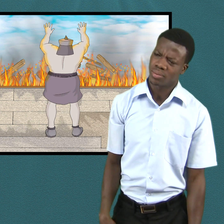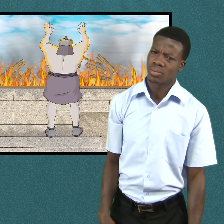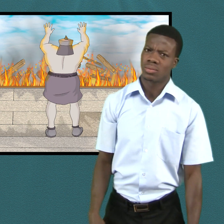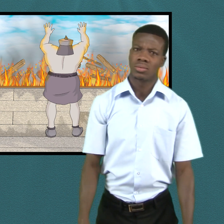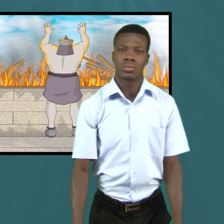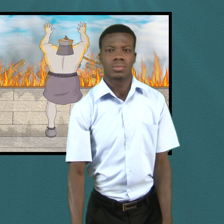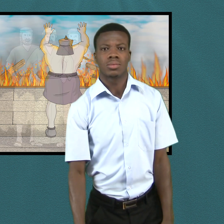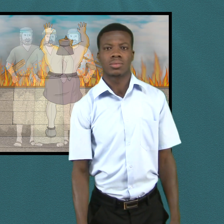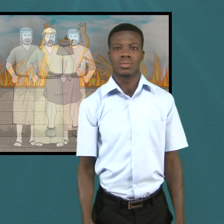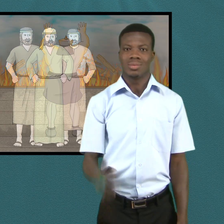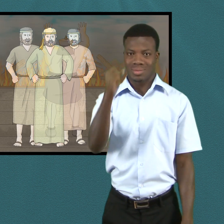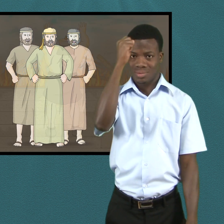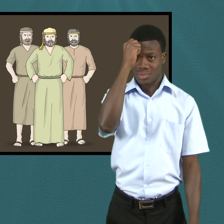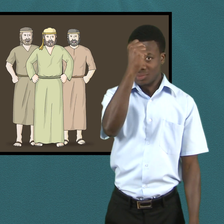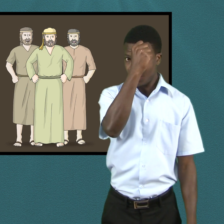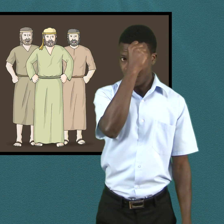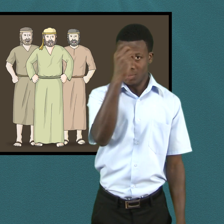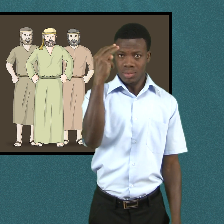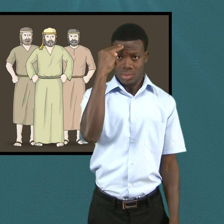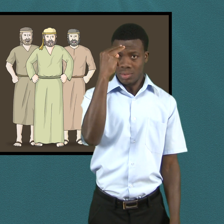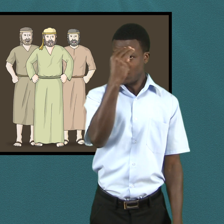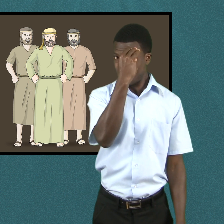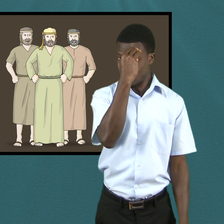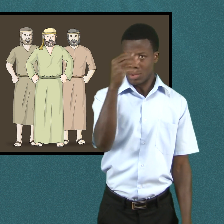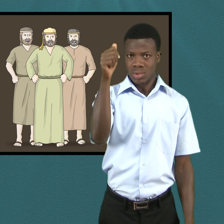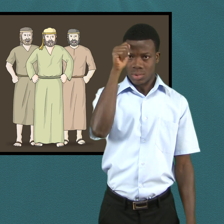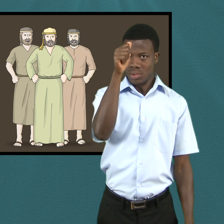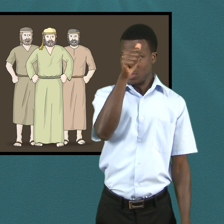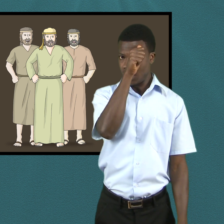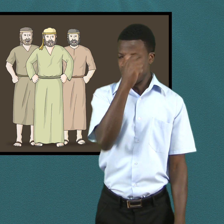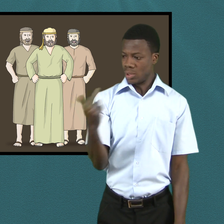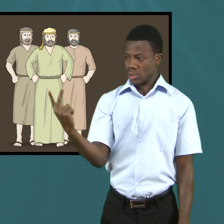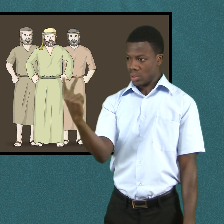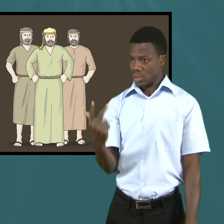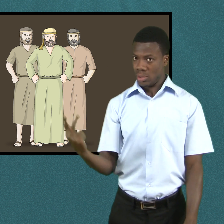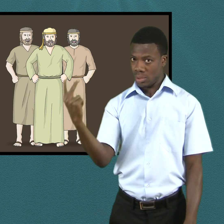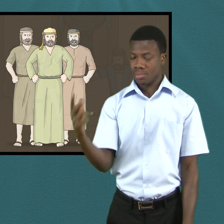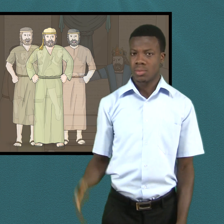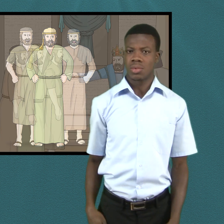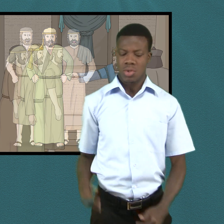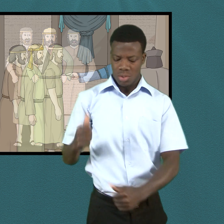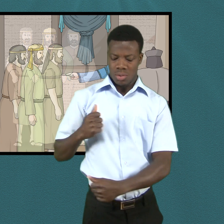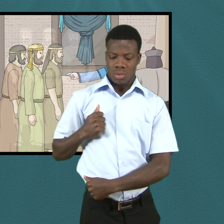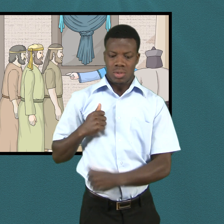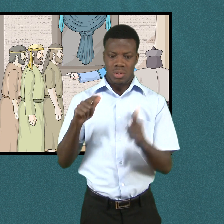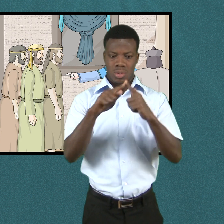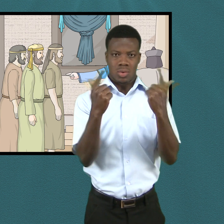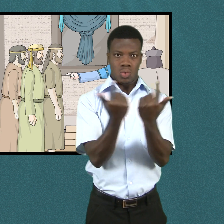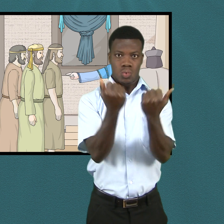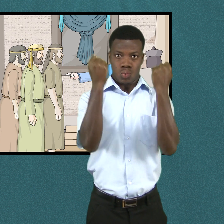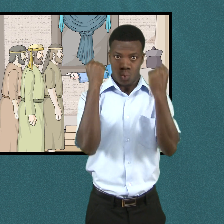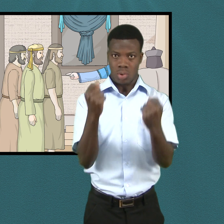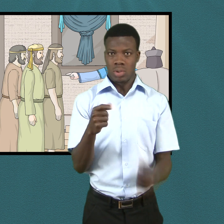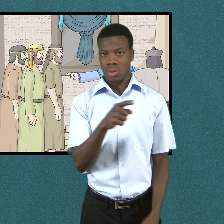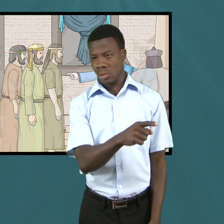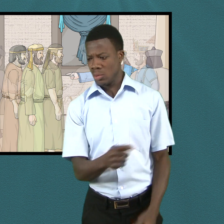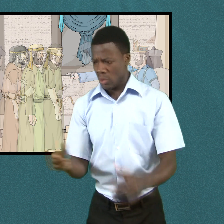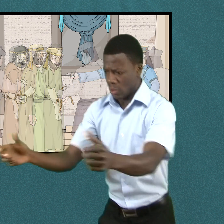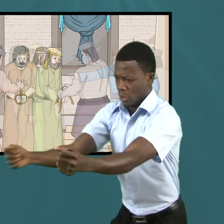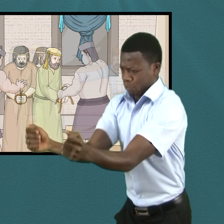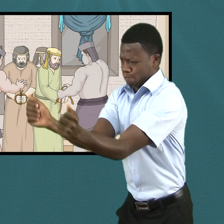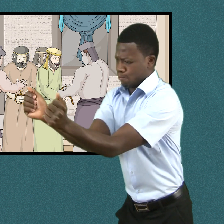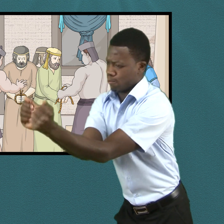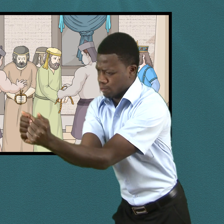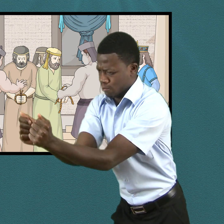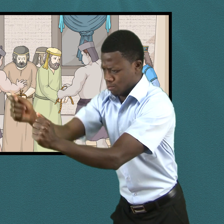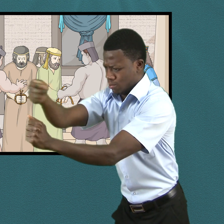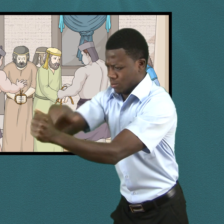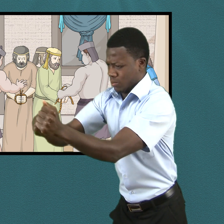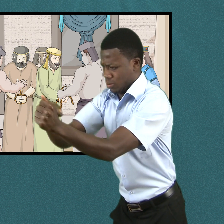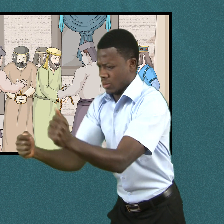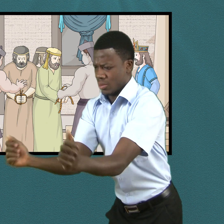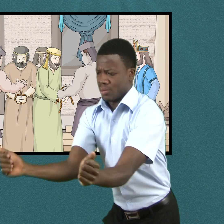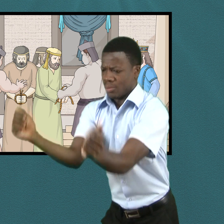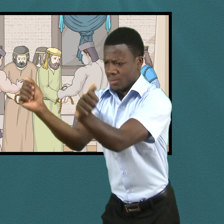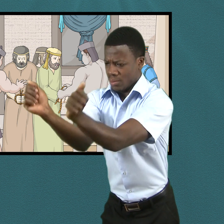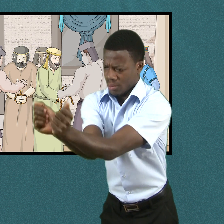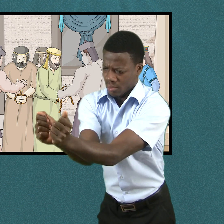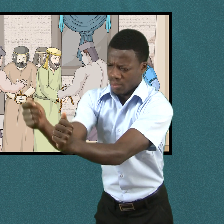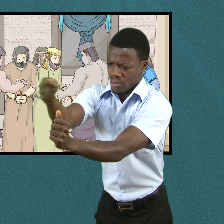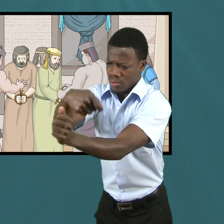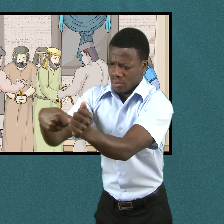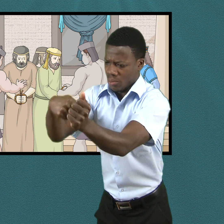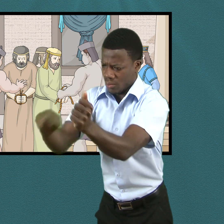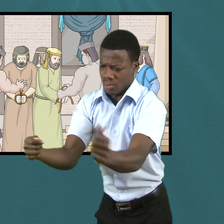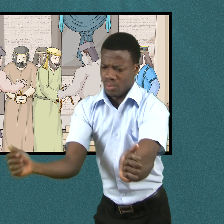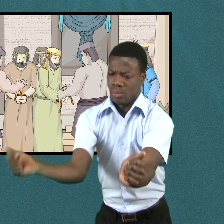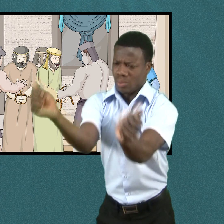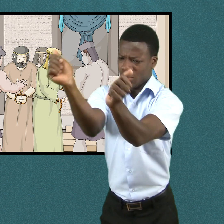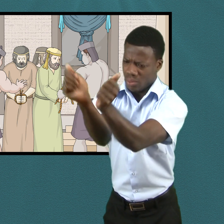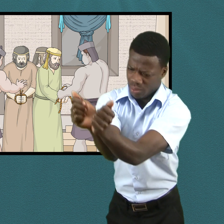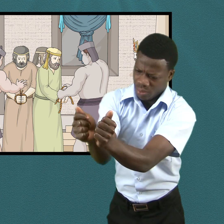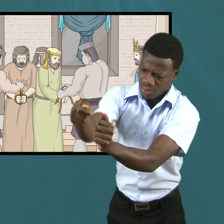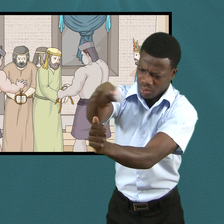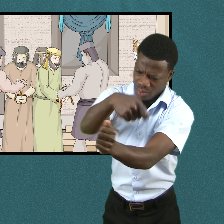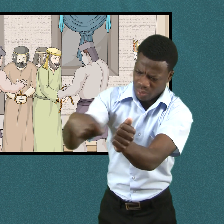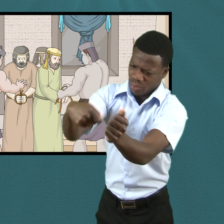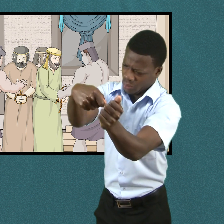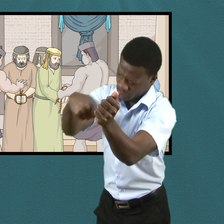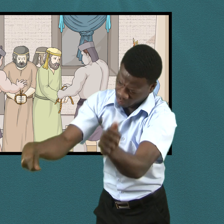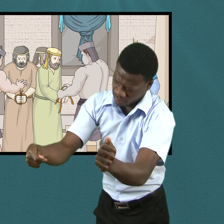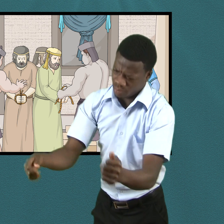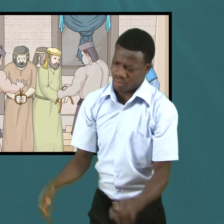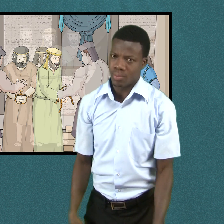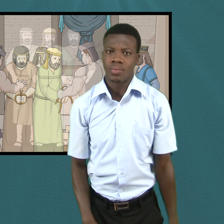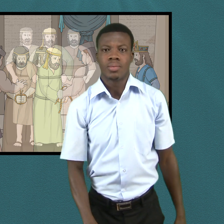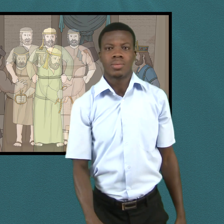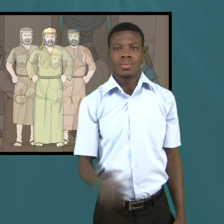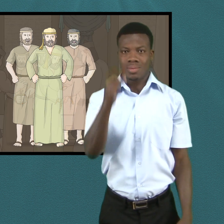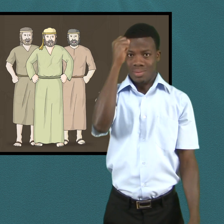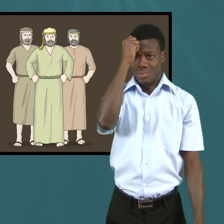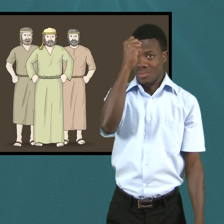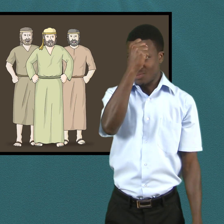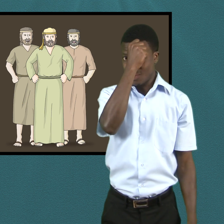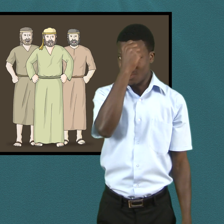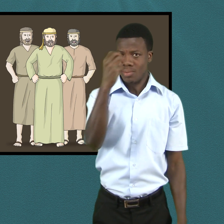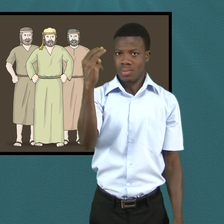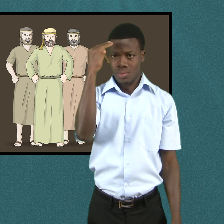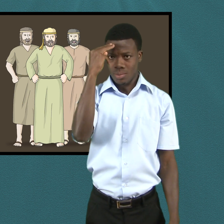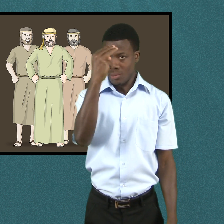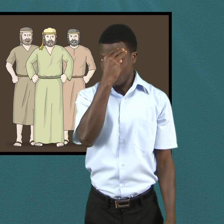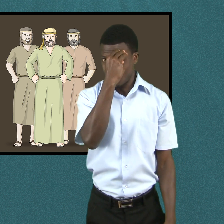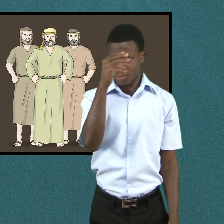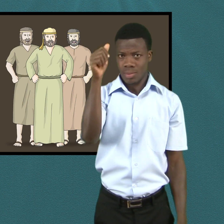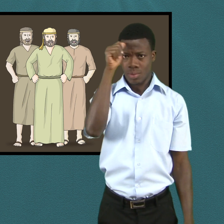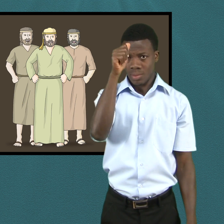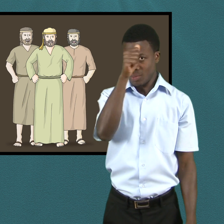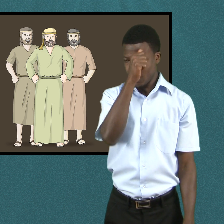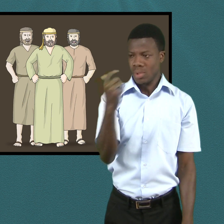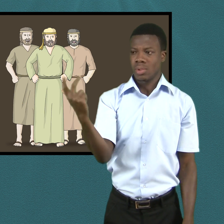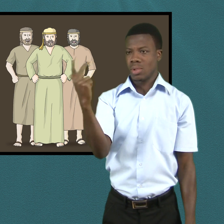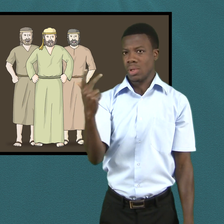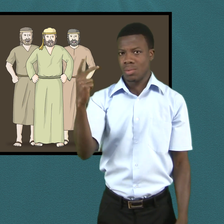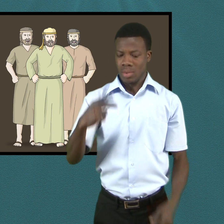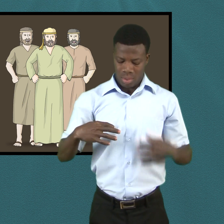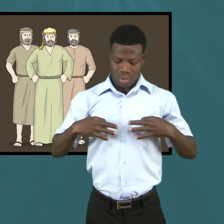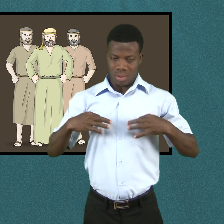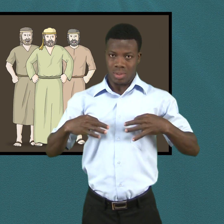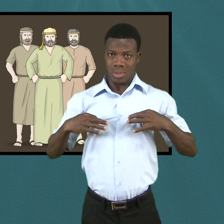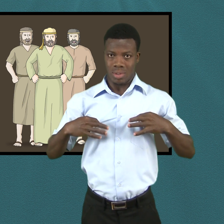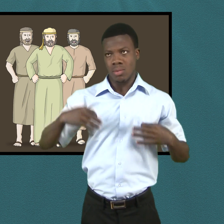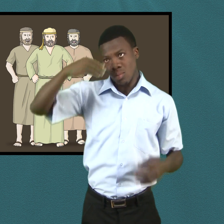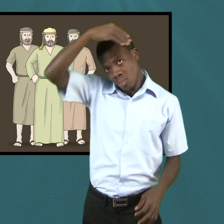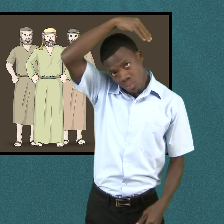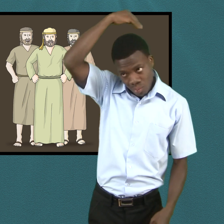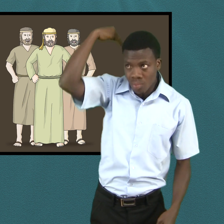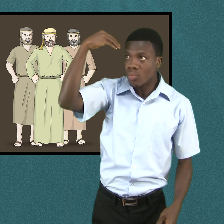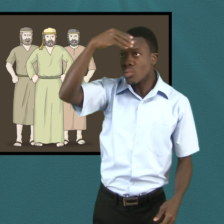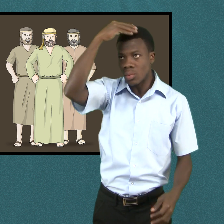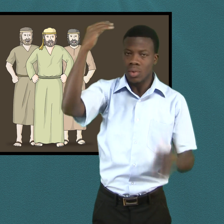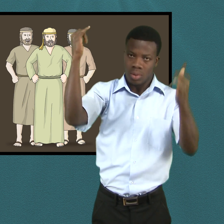So they were tied up, wearing robes, trousers, turbans, and other clothes, and they were thrown into the blazing fiery furnace.